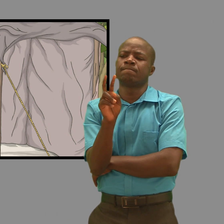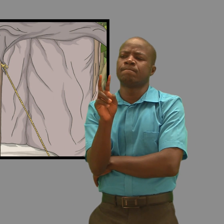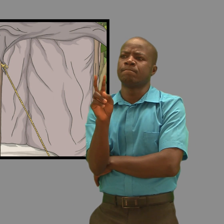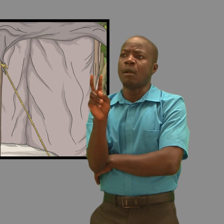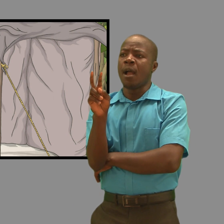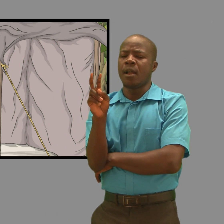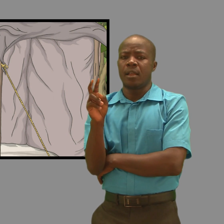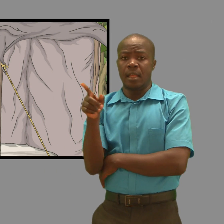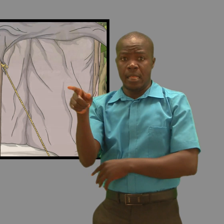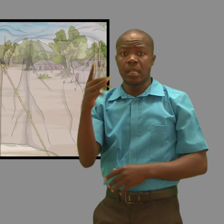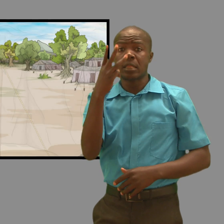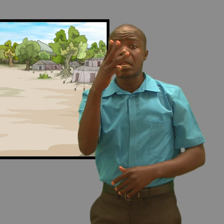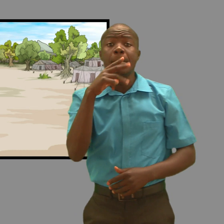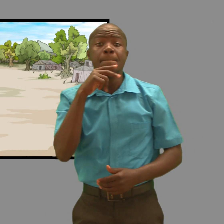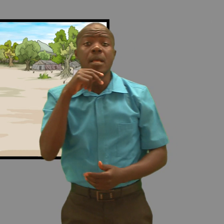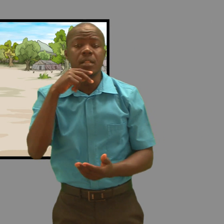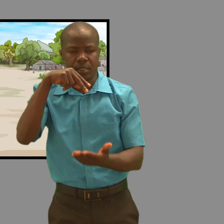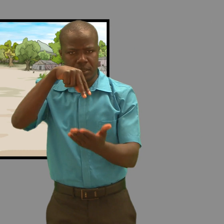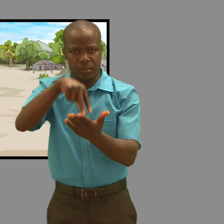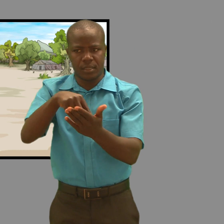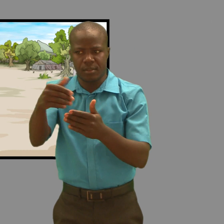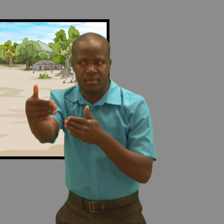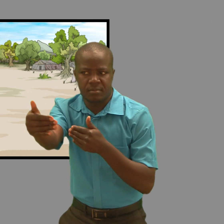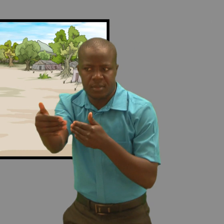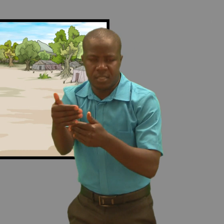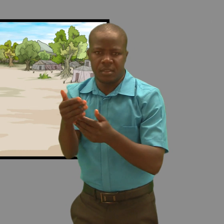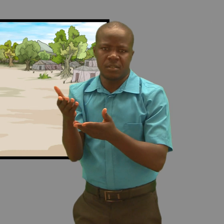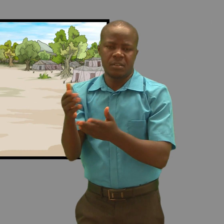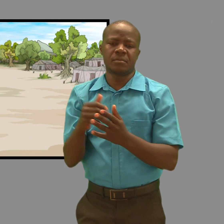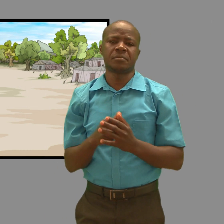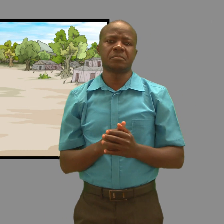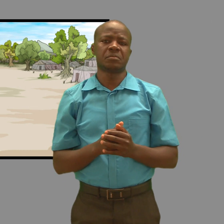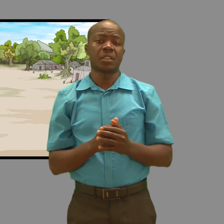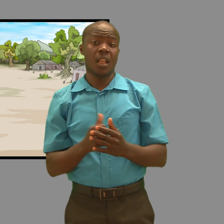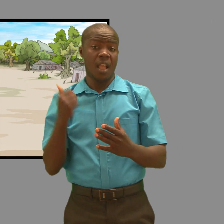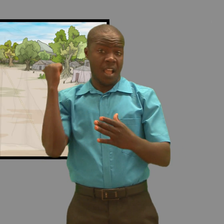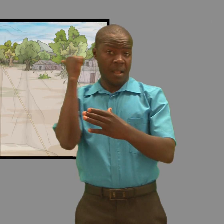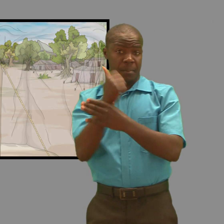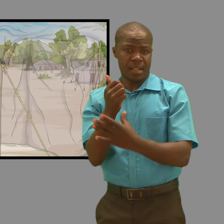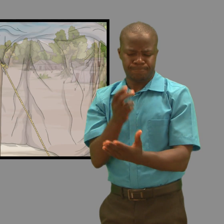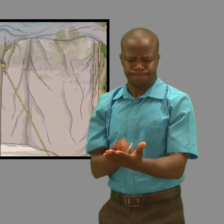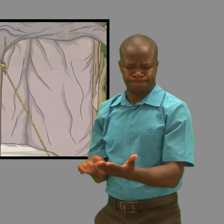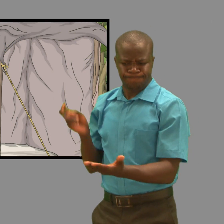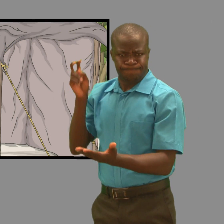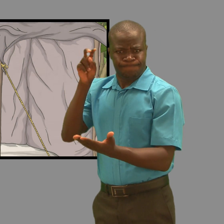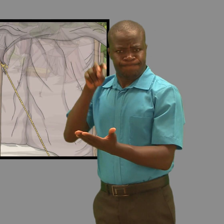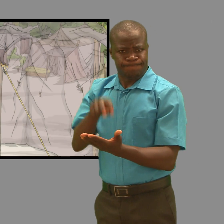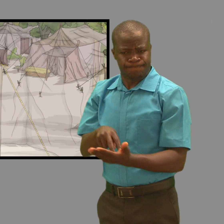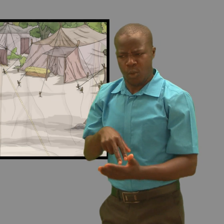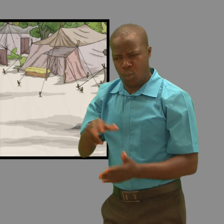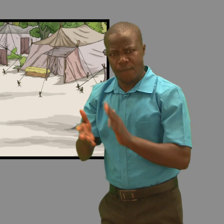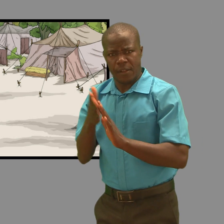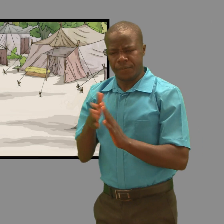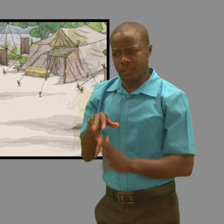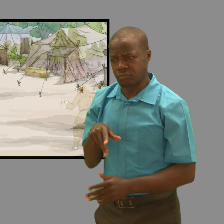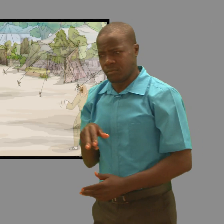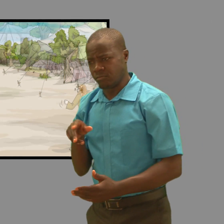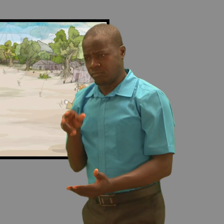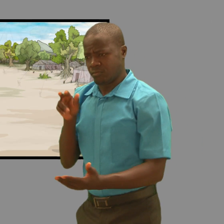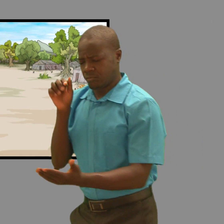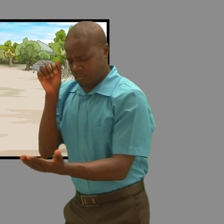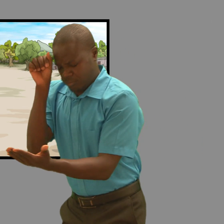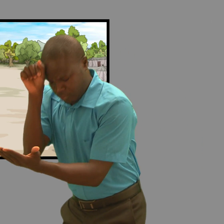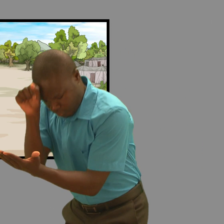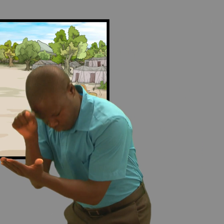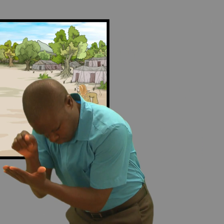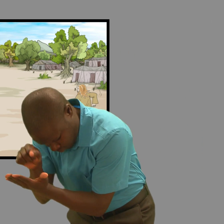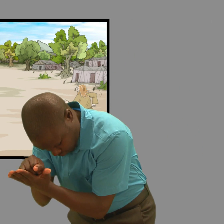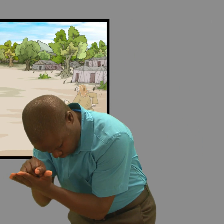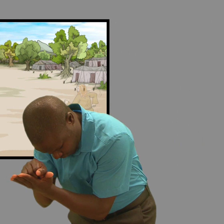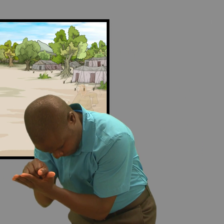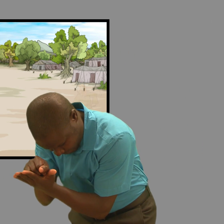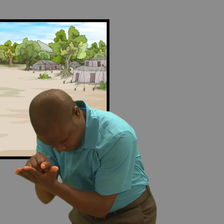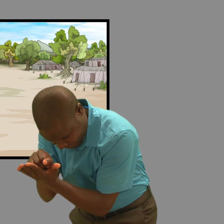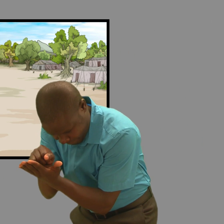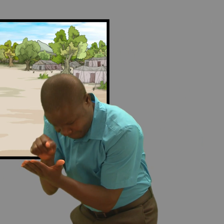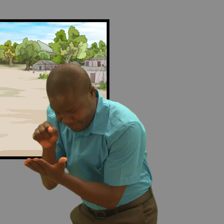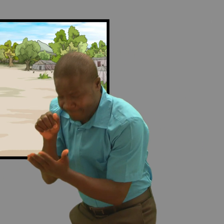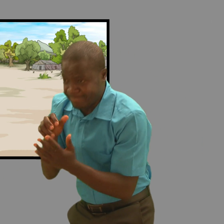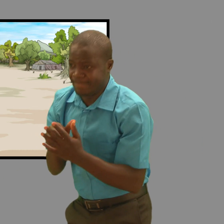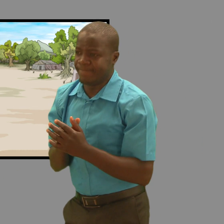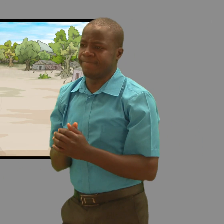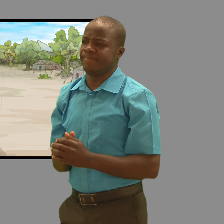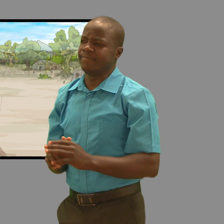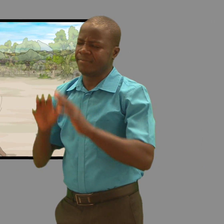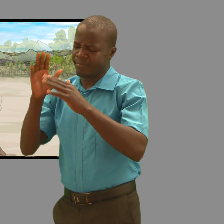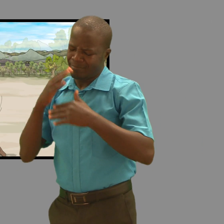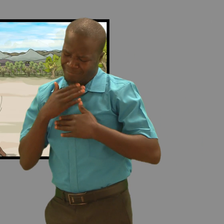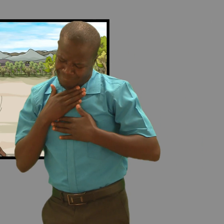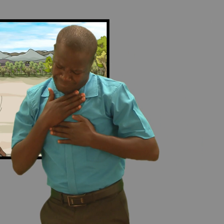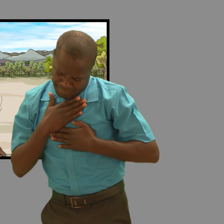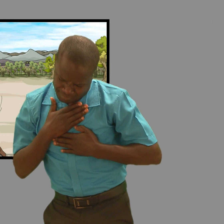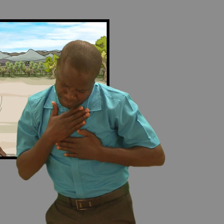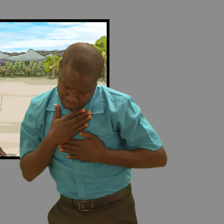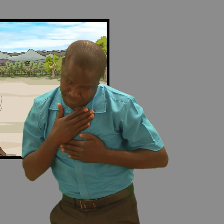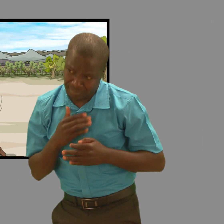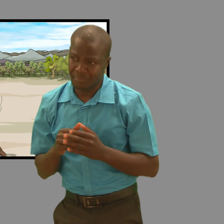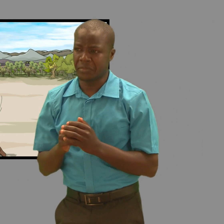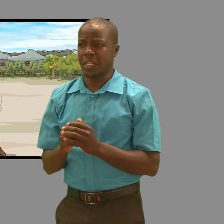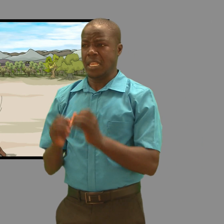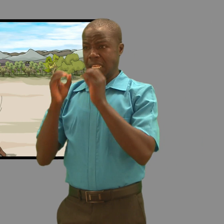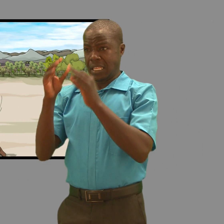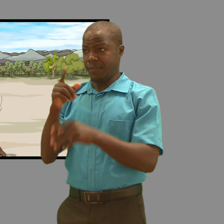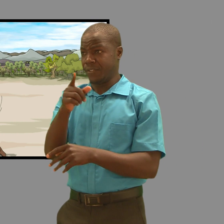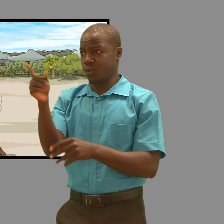And Abraham looked up and saw three men standing nearby. When he saw them, he ran from the entrance of his tent to meet them and bowed low to the ground.